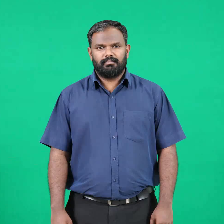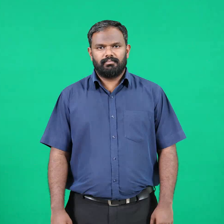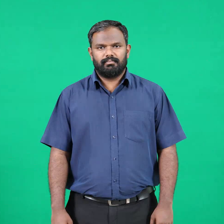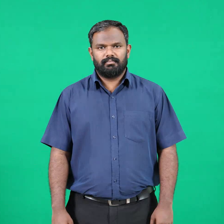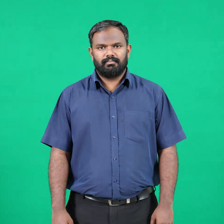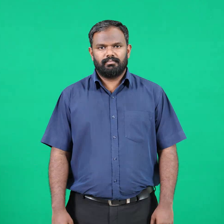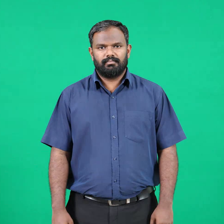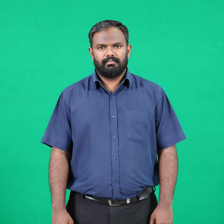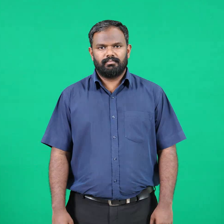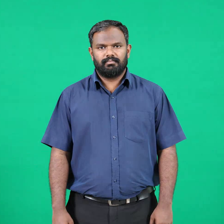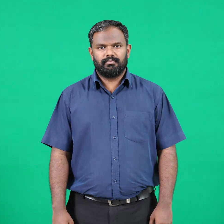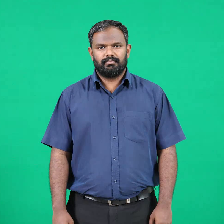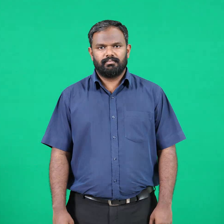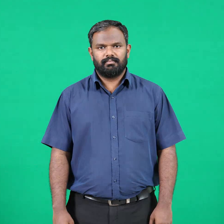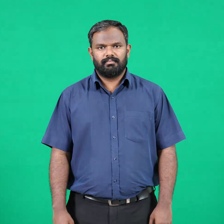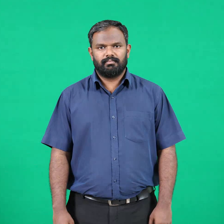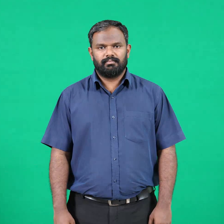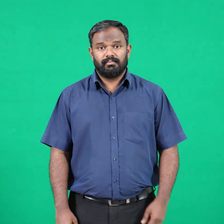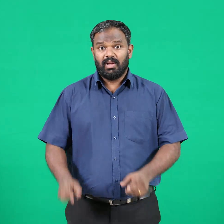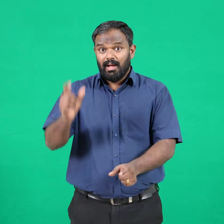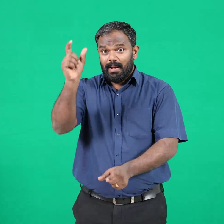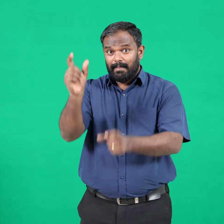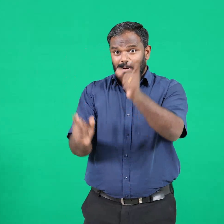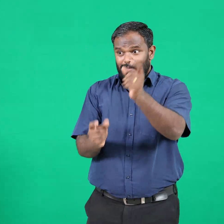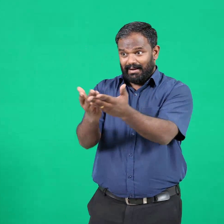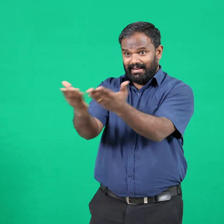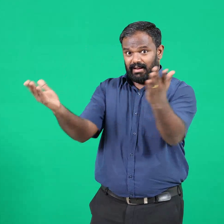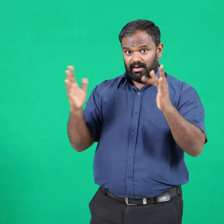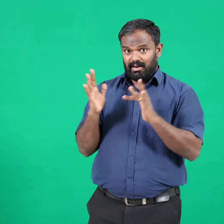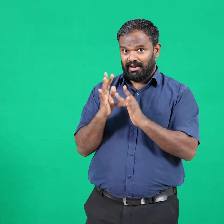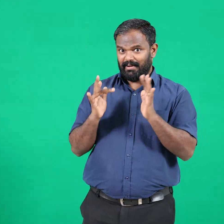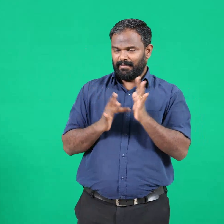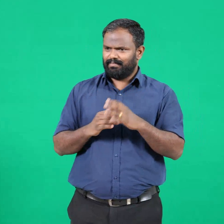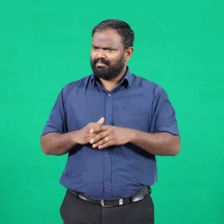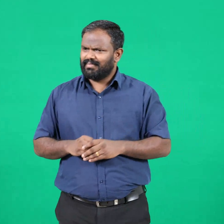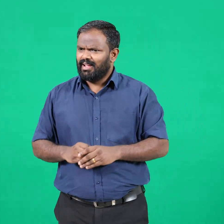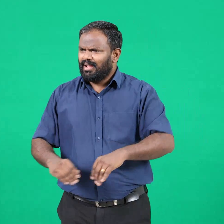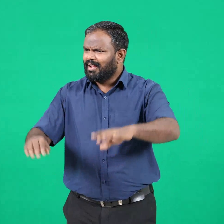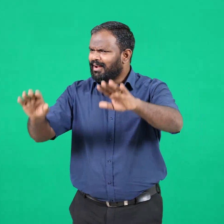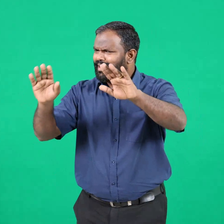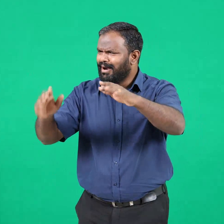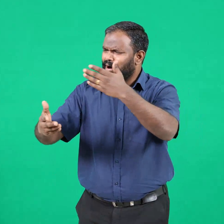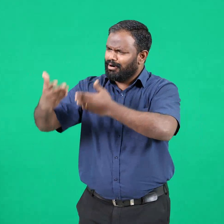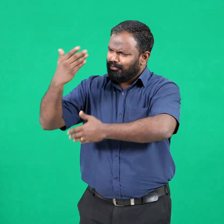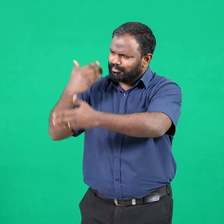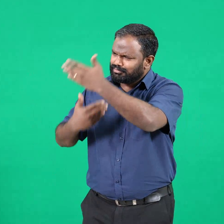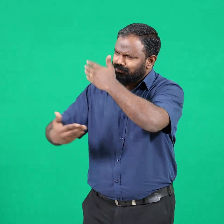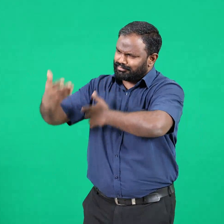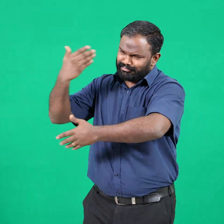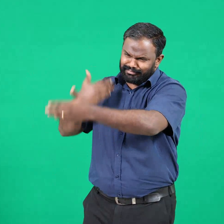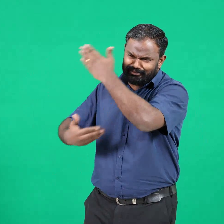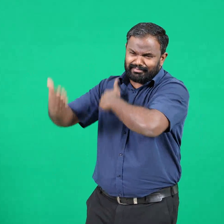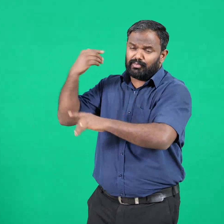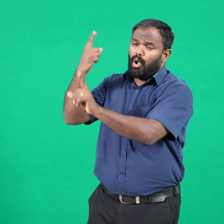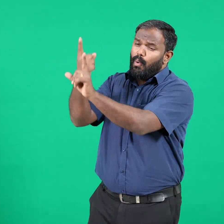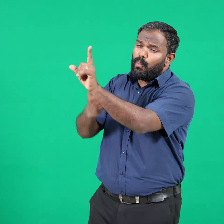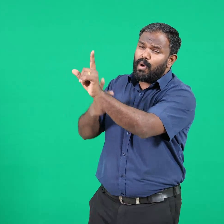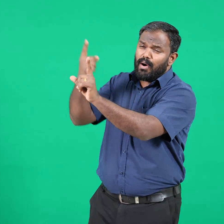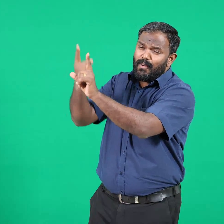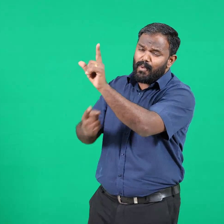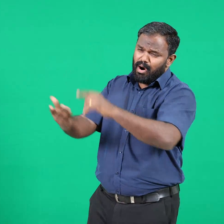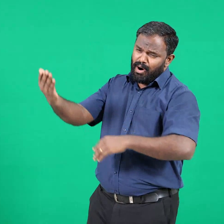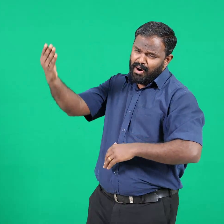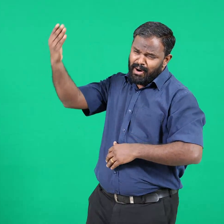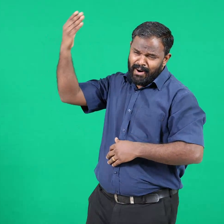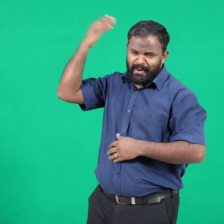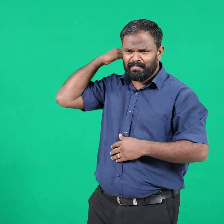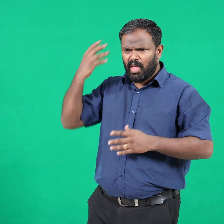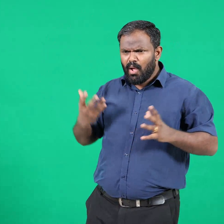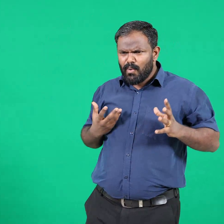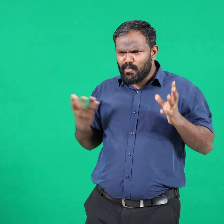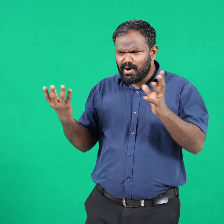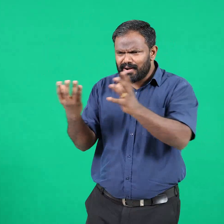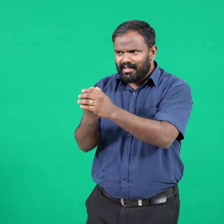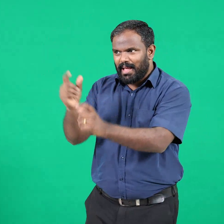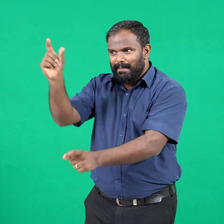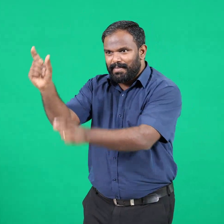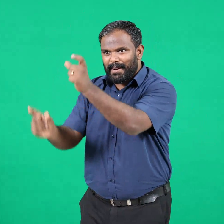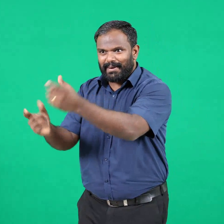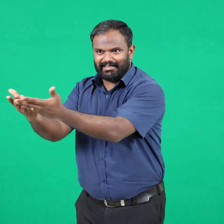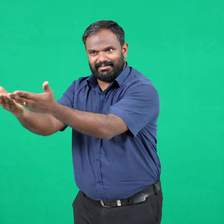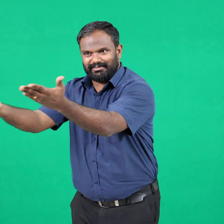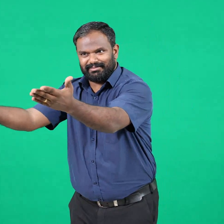You have heard that it was said, ' Do not commit adultery.'